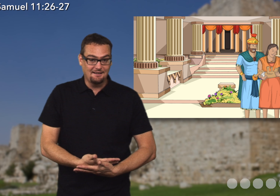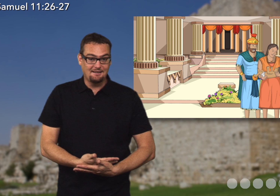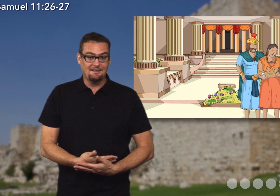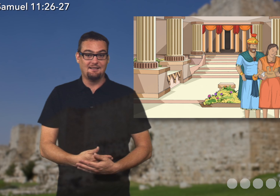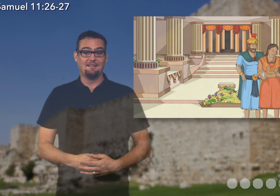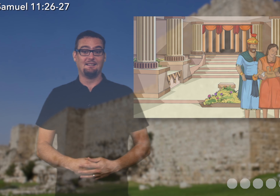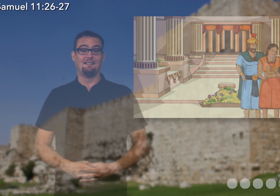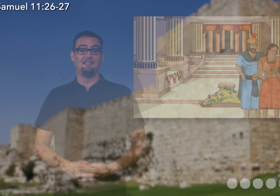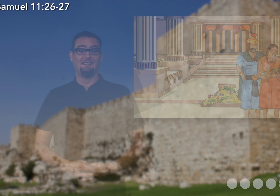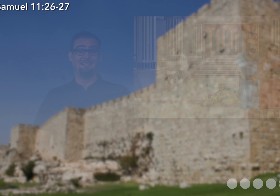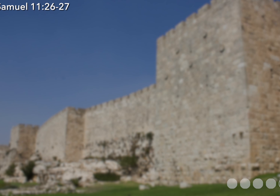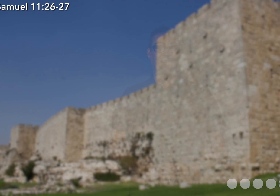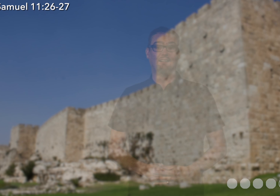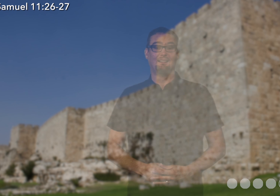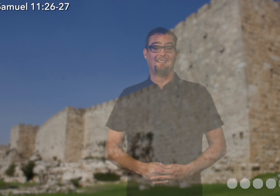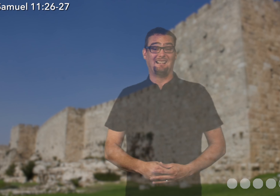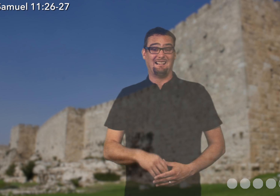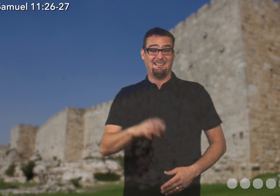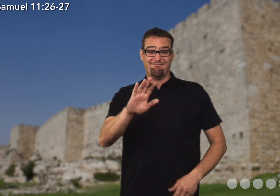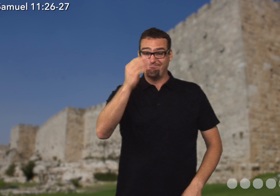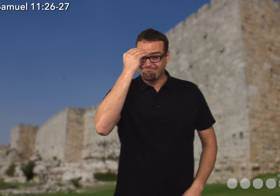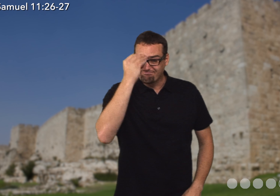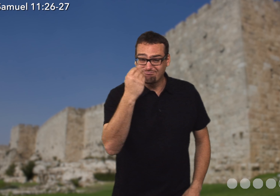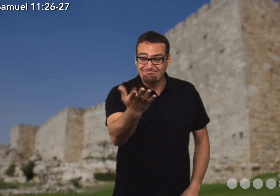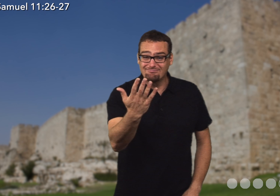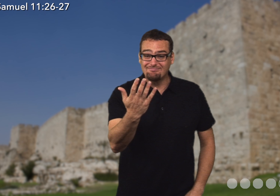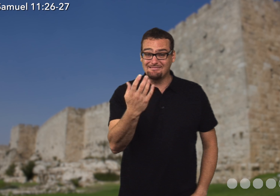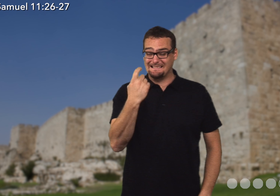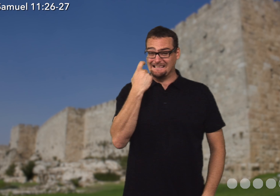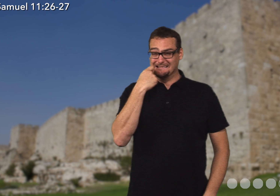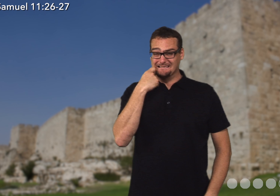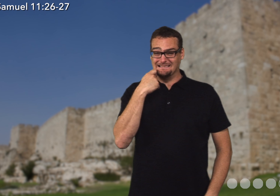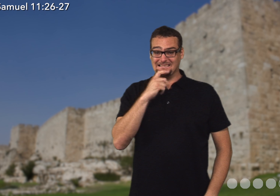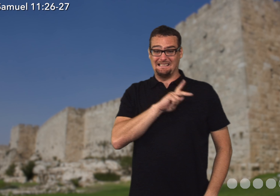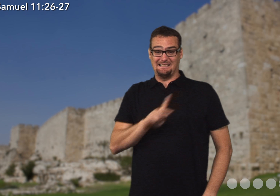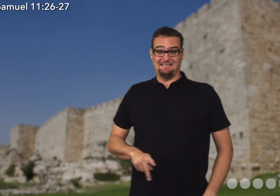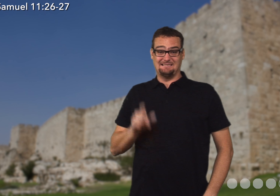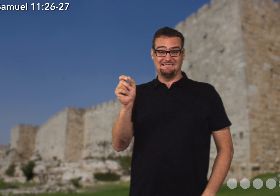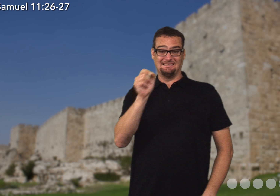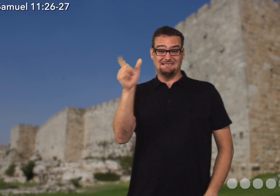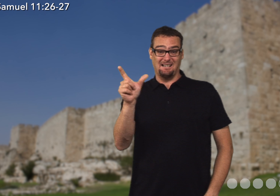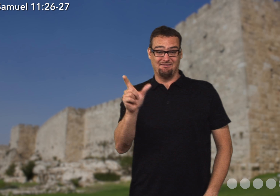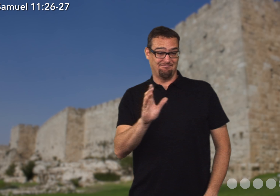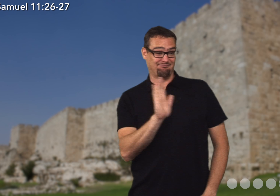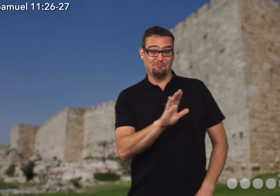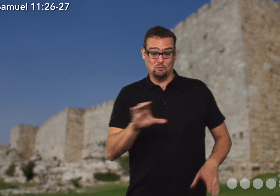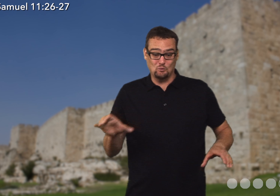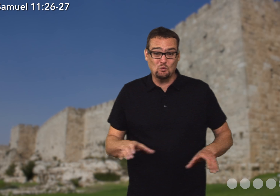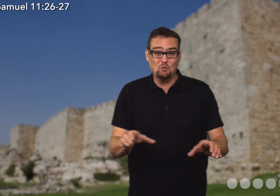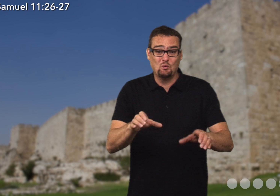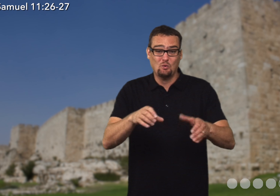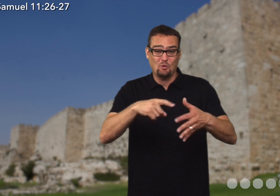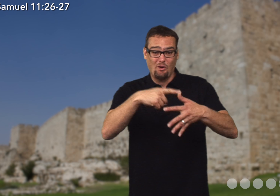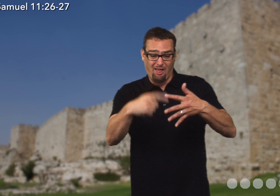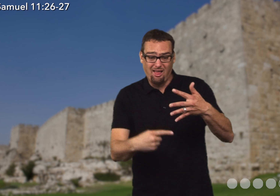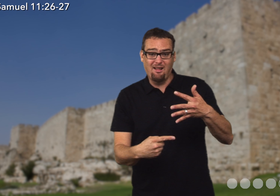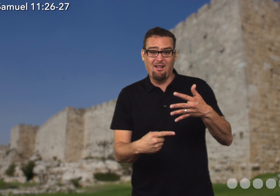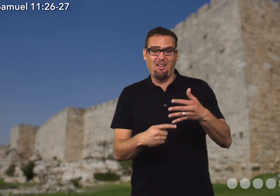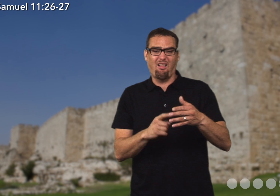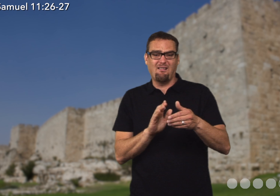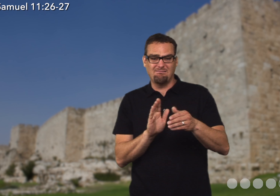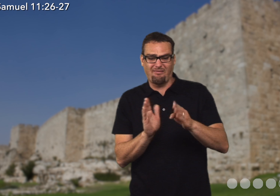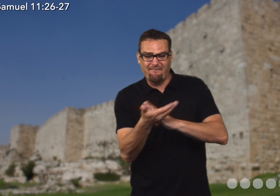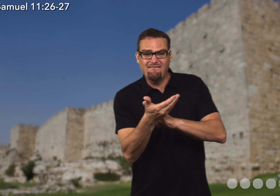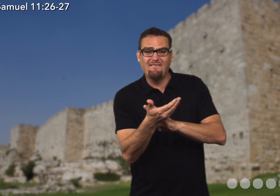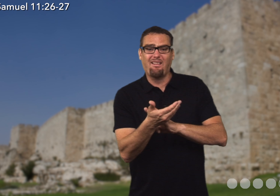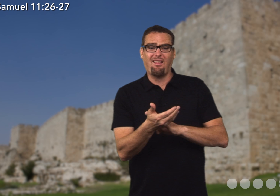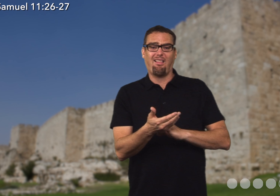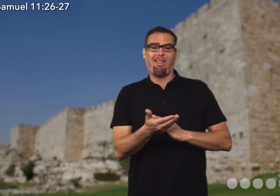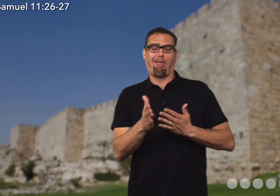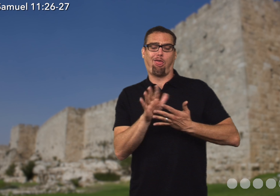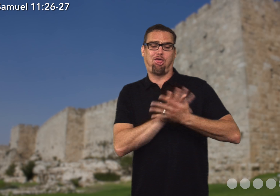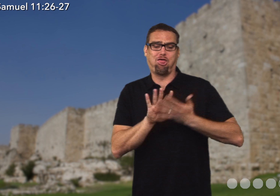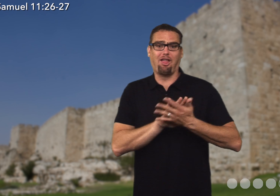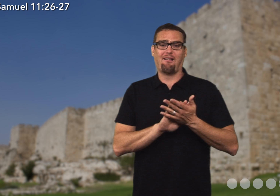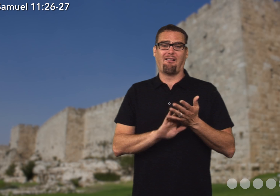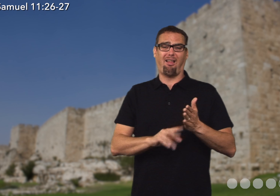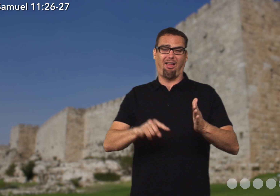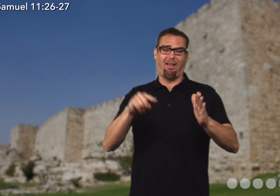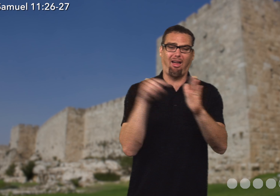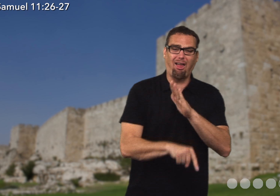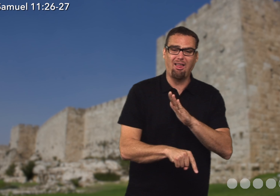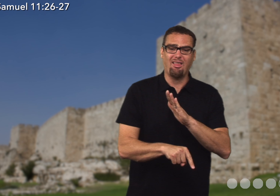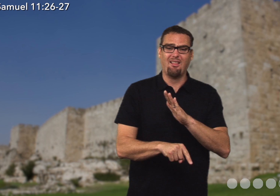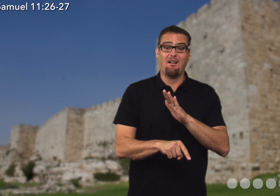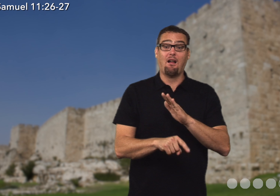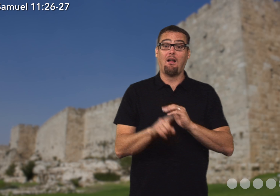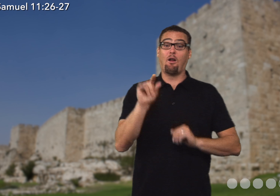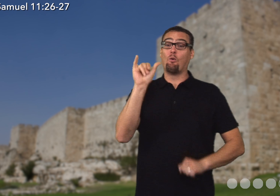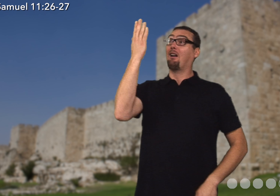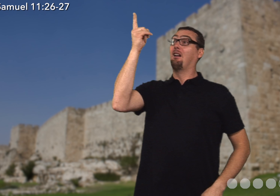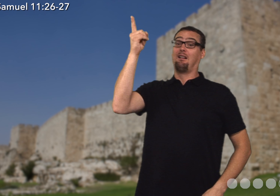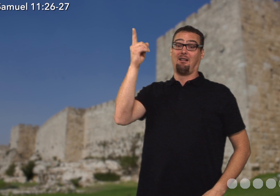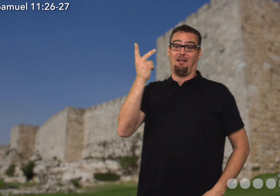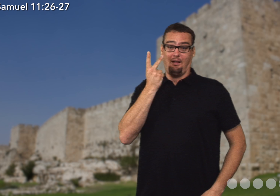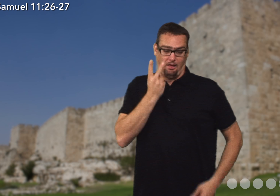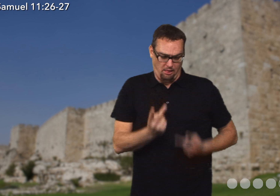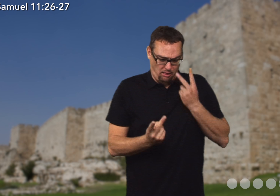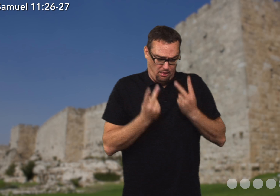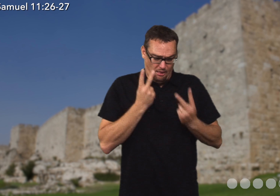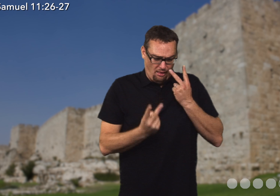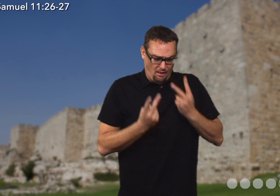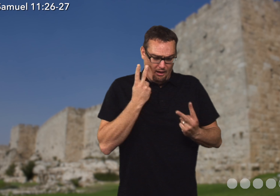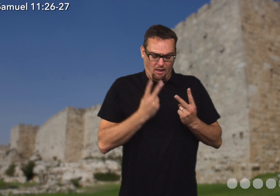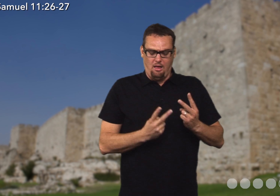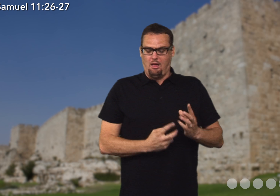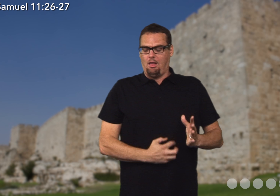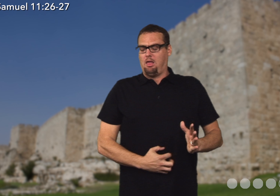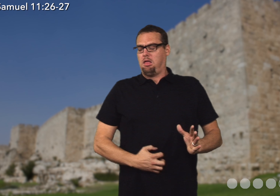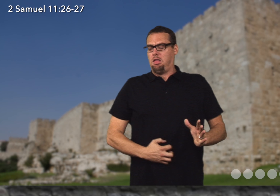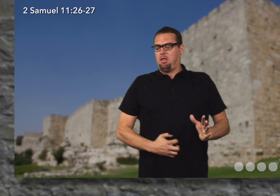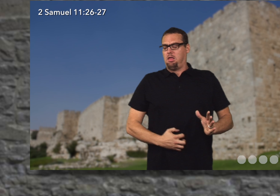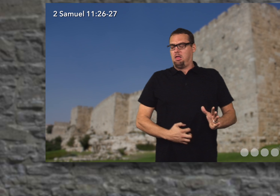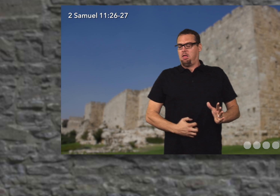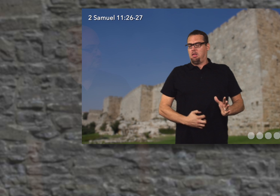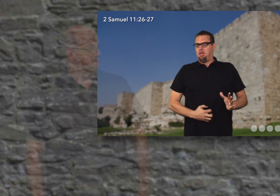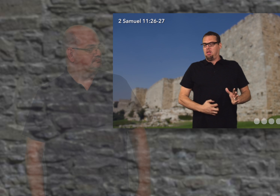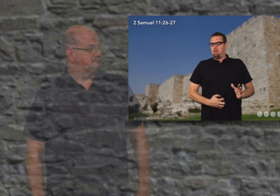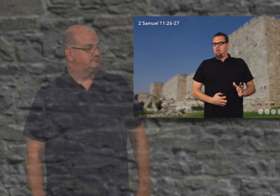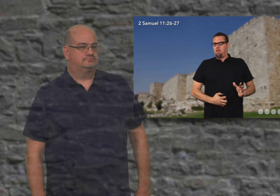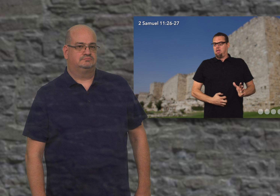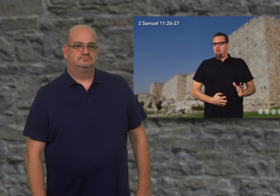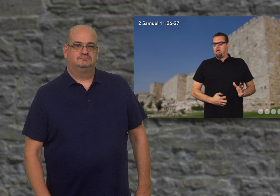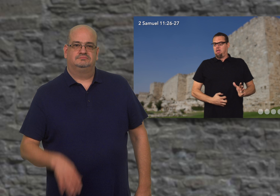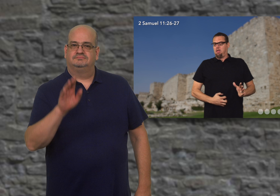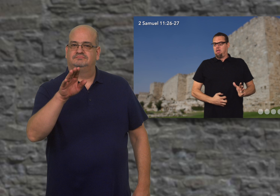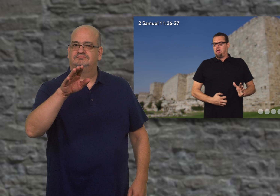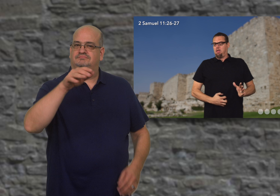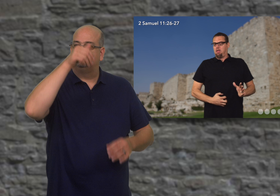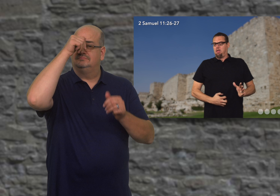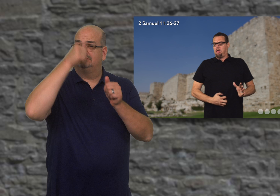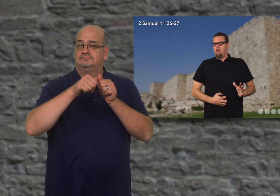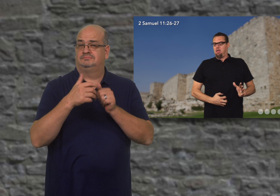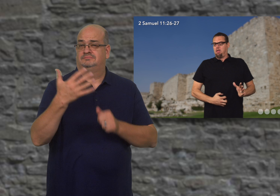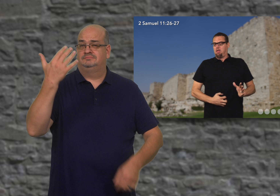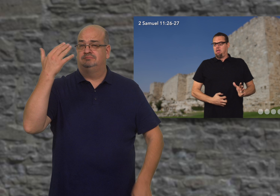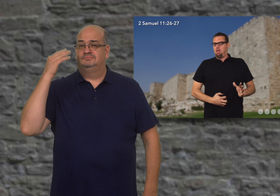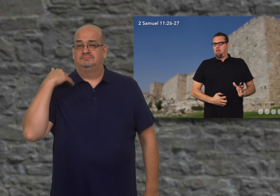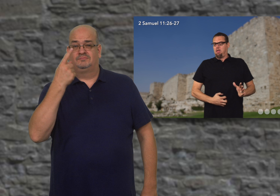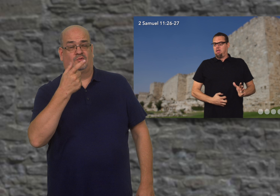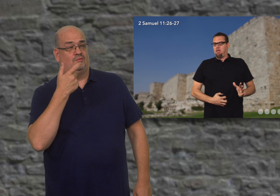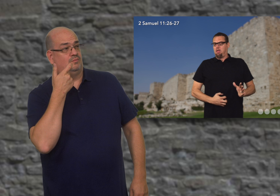But the thing that David had done was evil in the sight of the LORD.